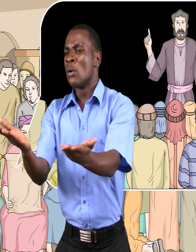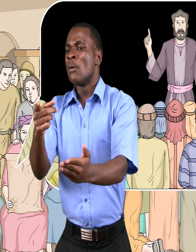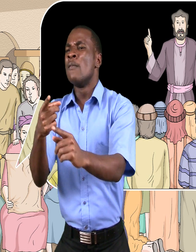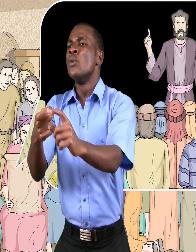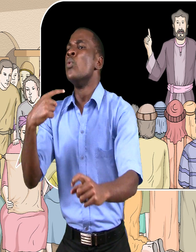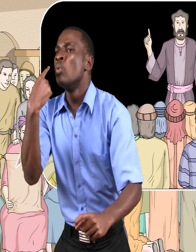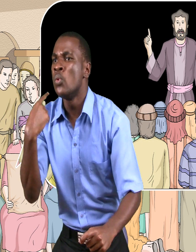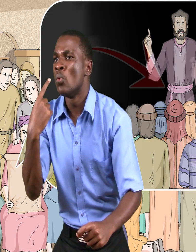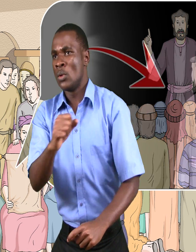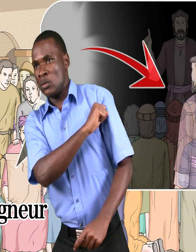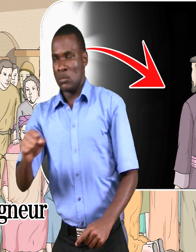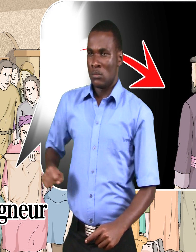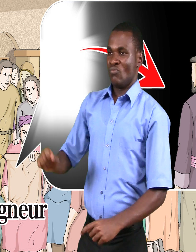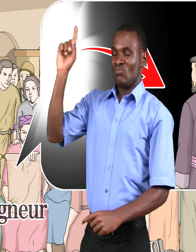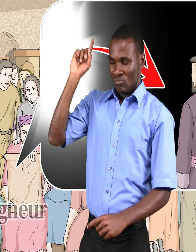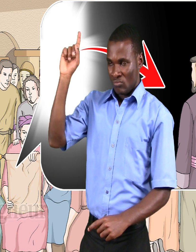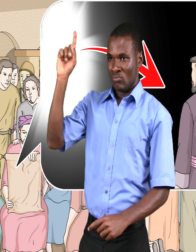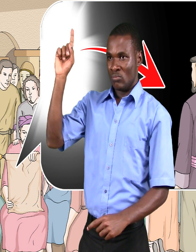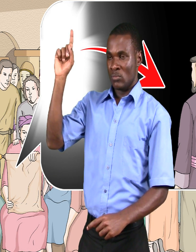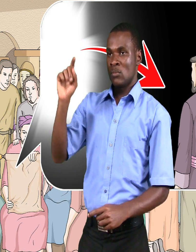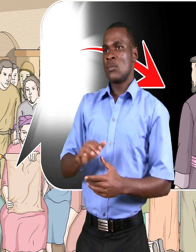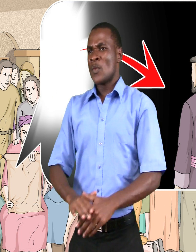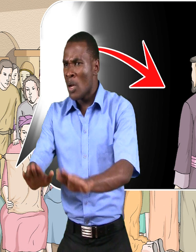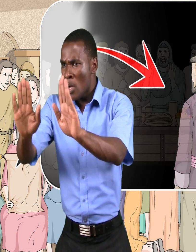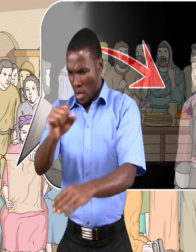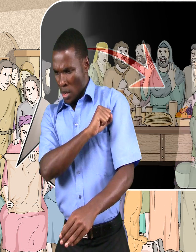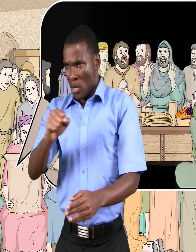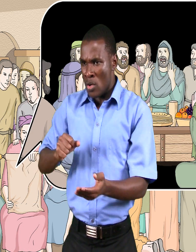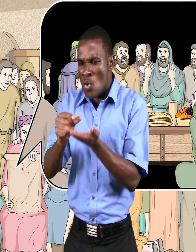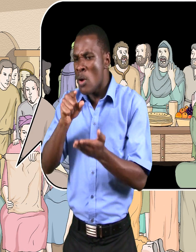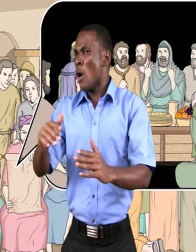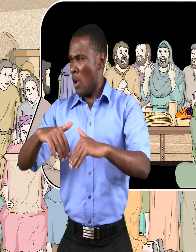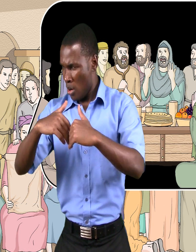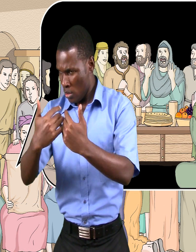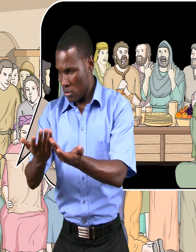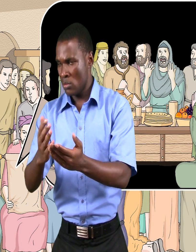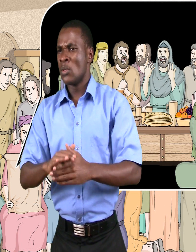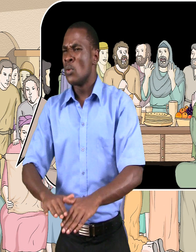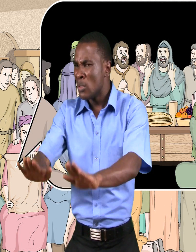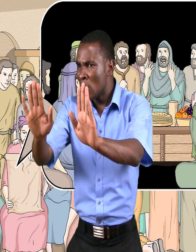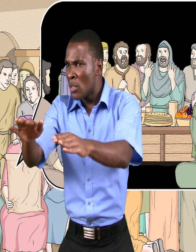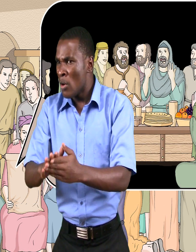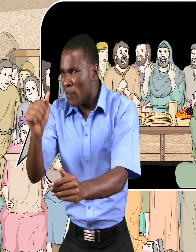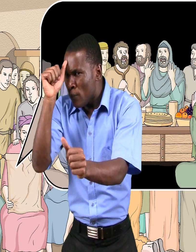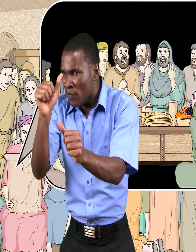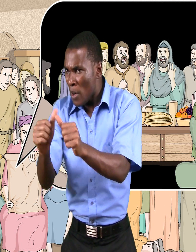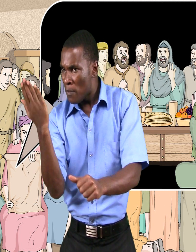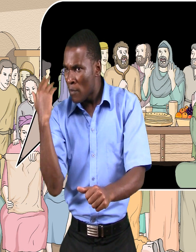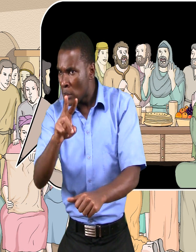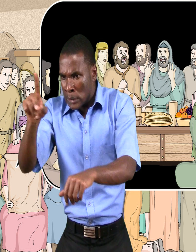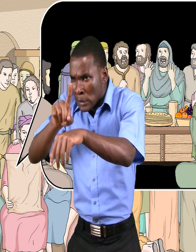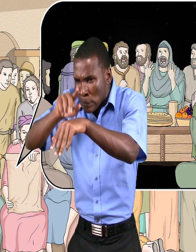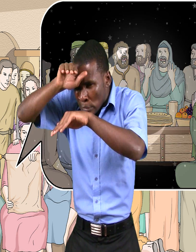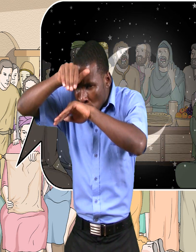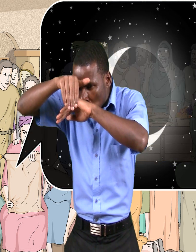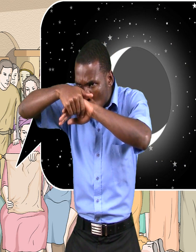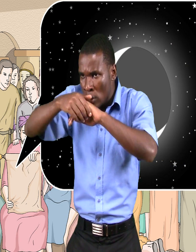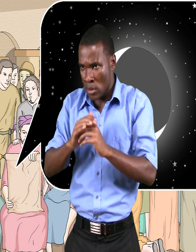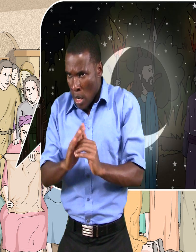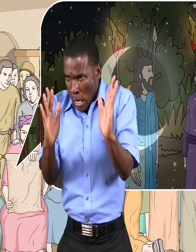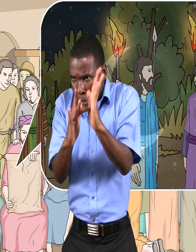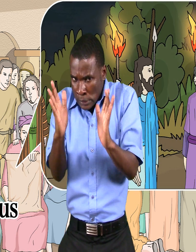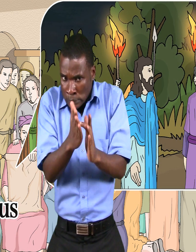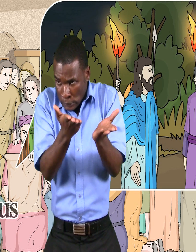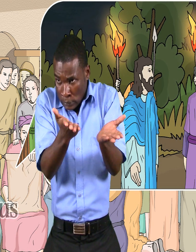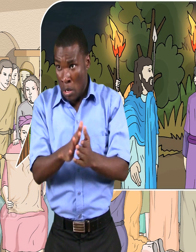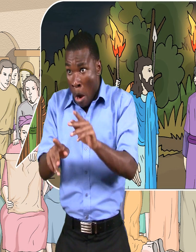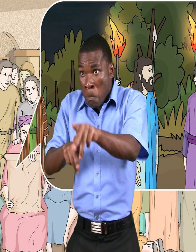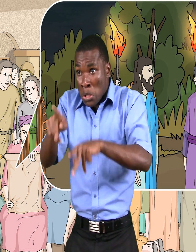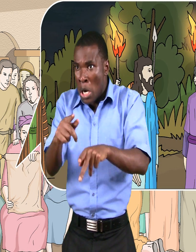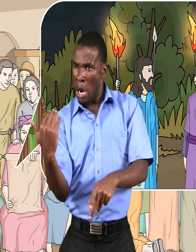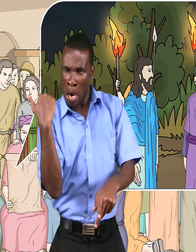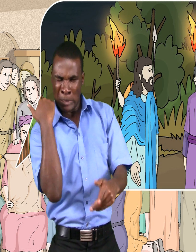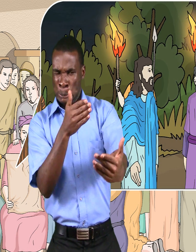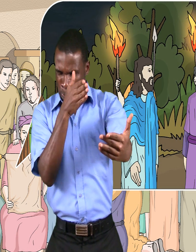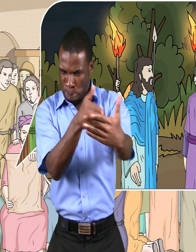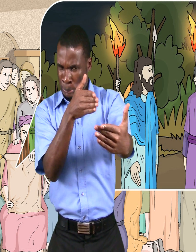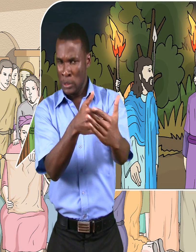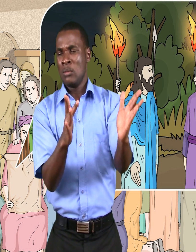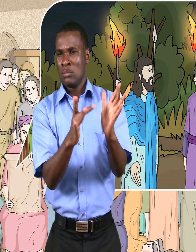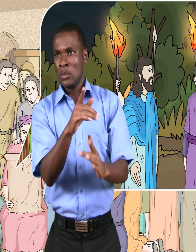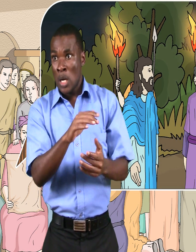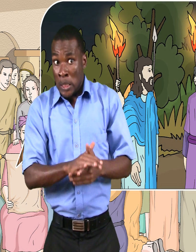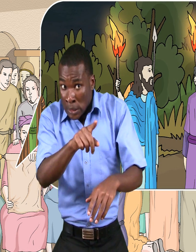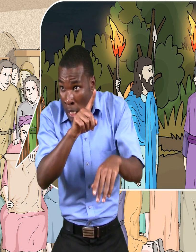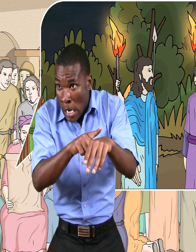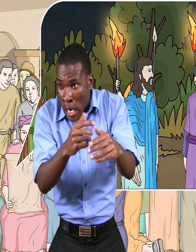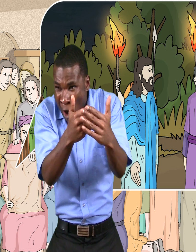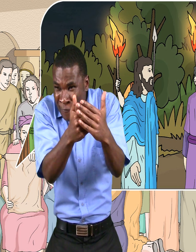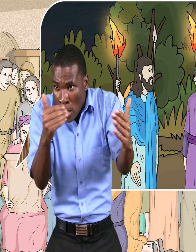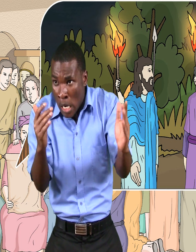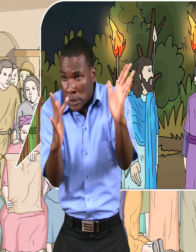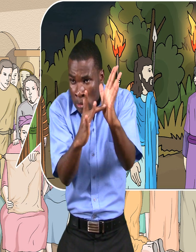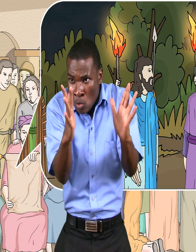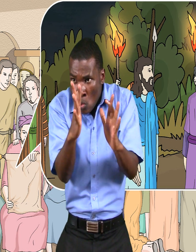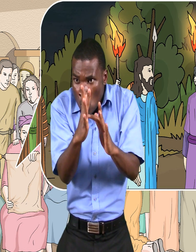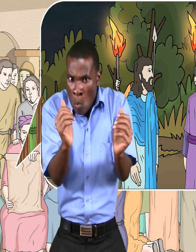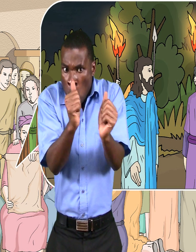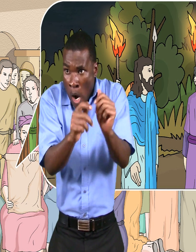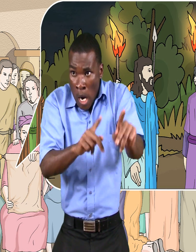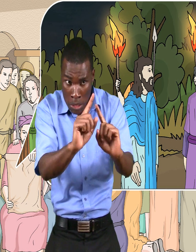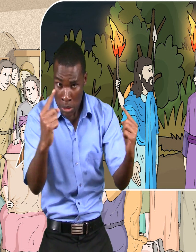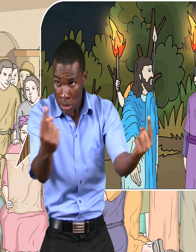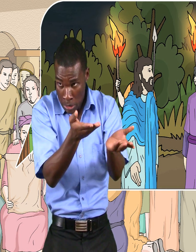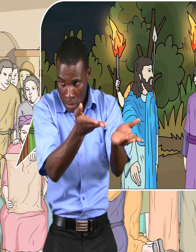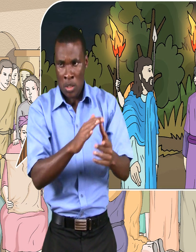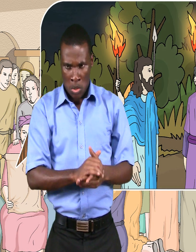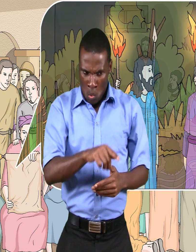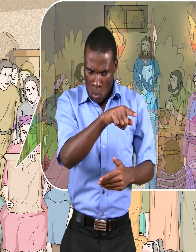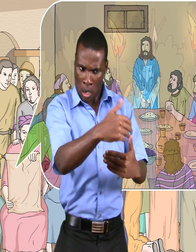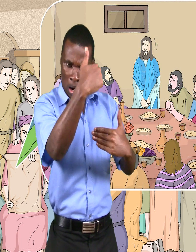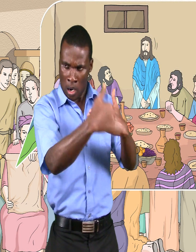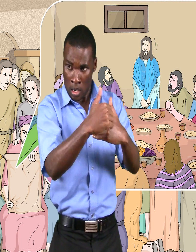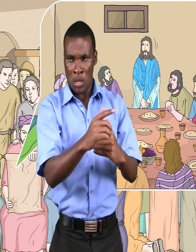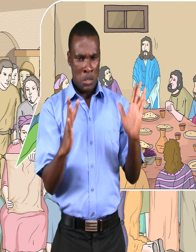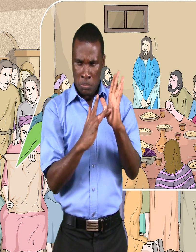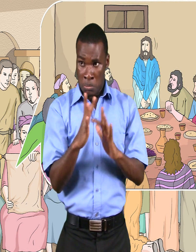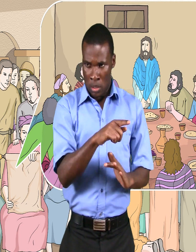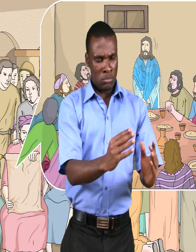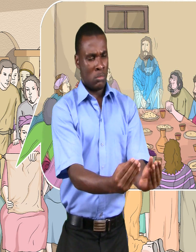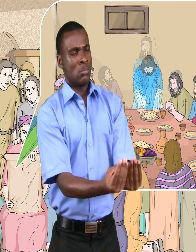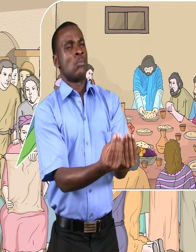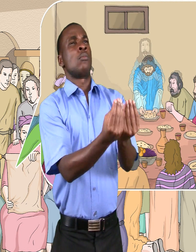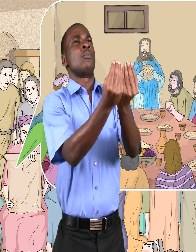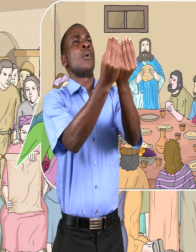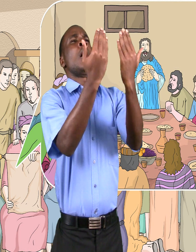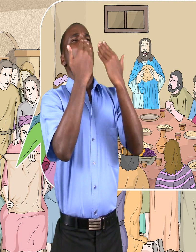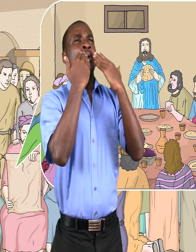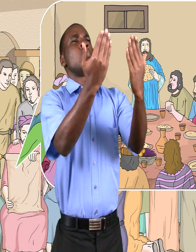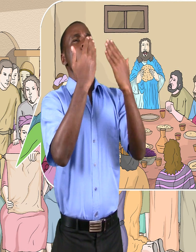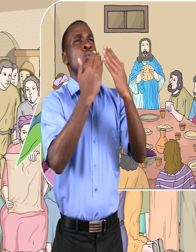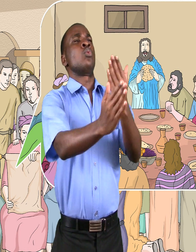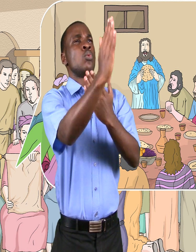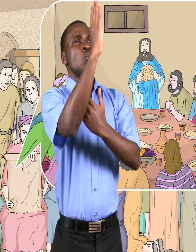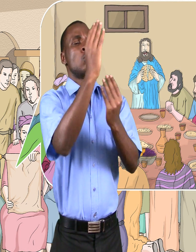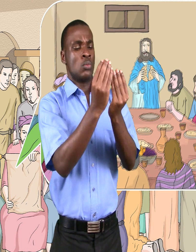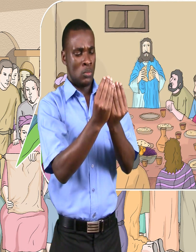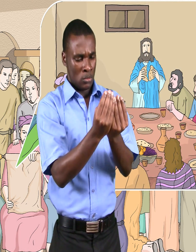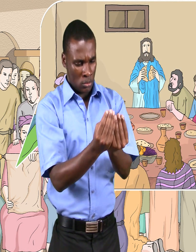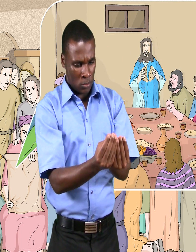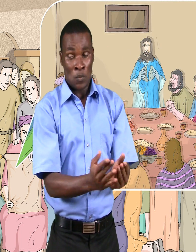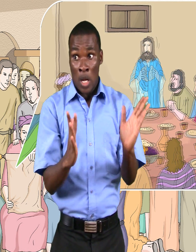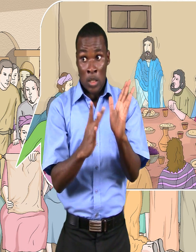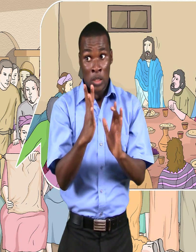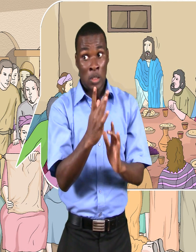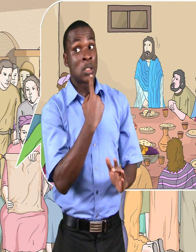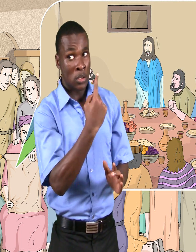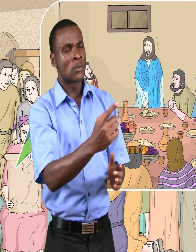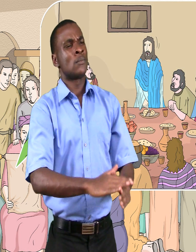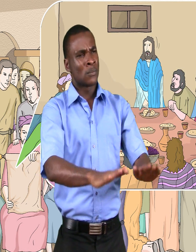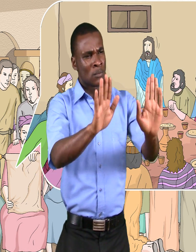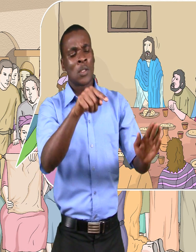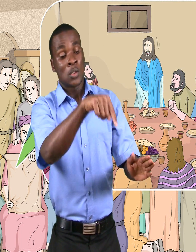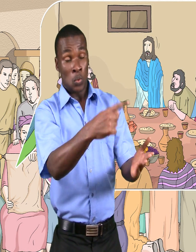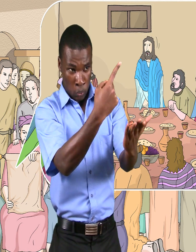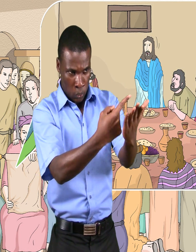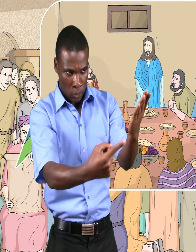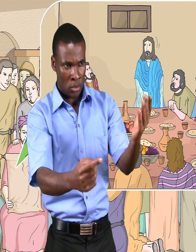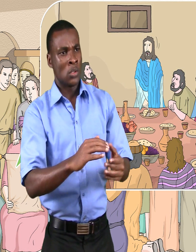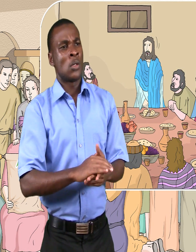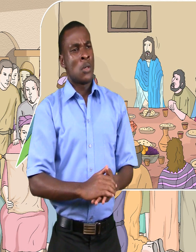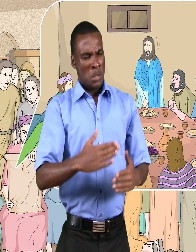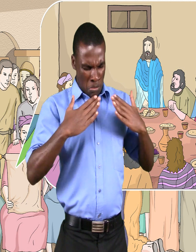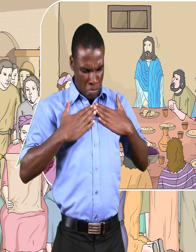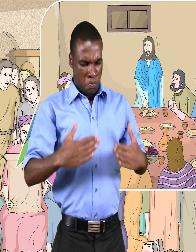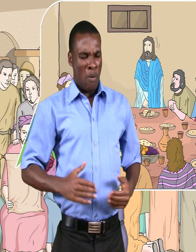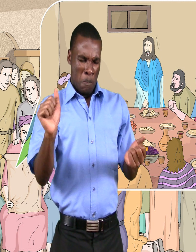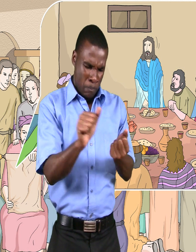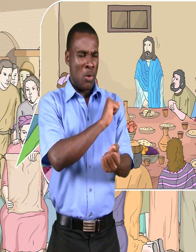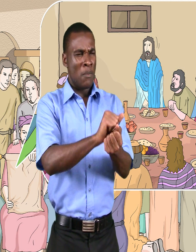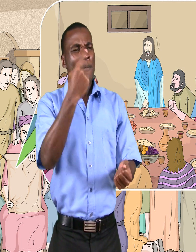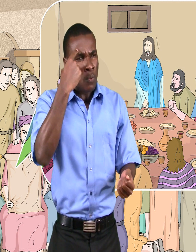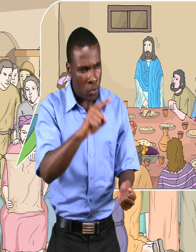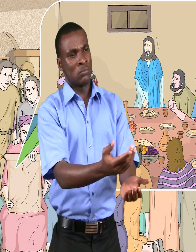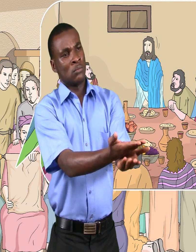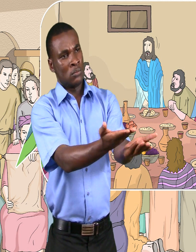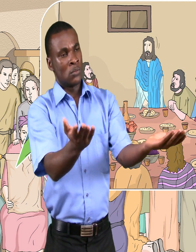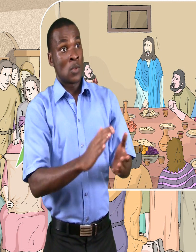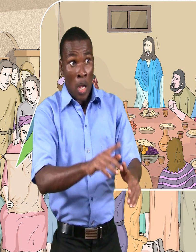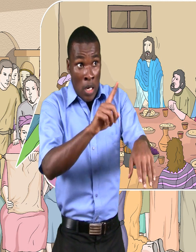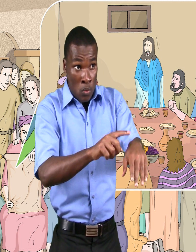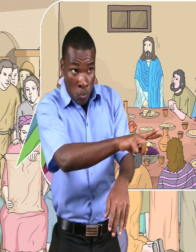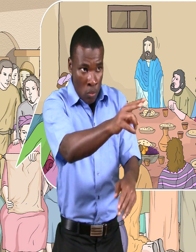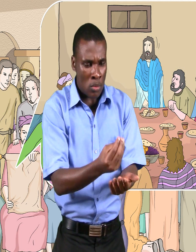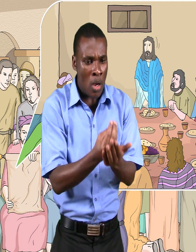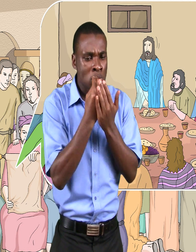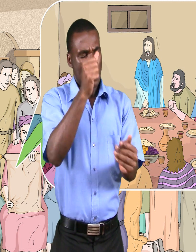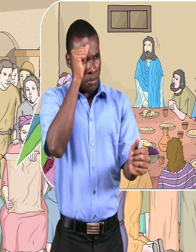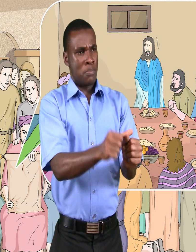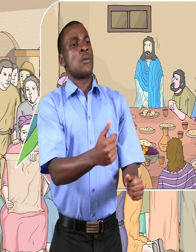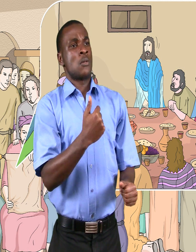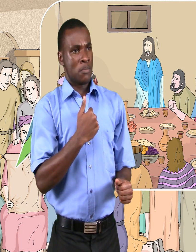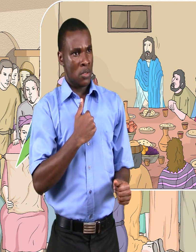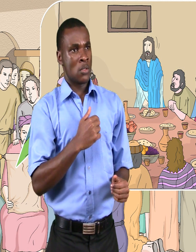For I received from the Lord what I also passed on to you: The Lord Jesus, on the night He was betrayed, took bread, and when He had given thanks, He broke it and said, “This is My body, which is for you;